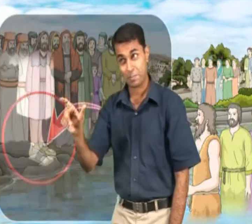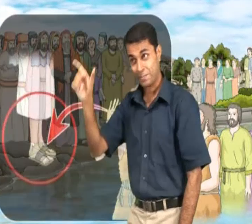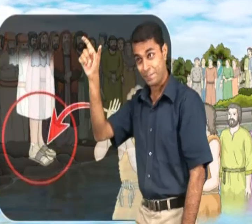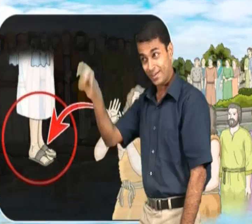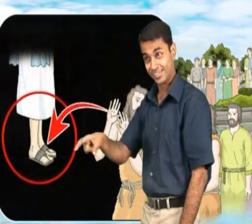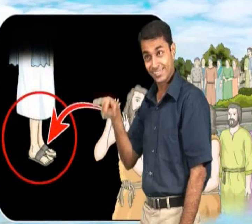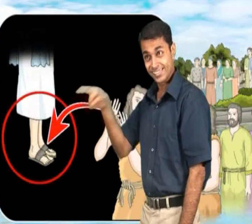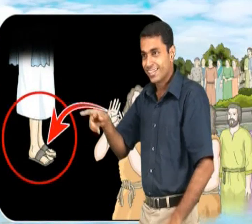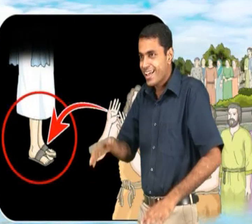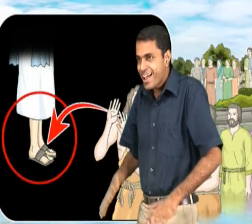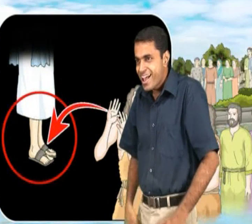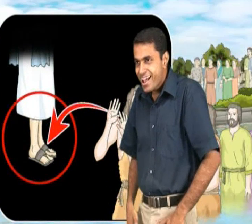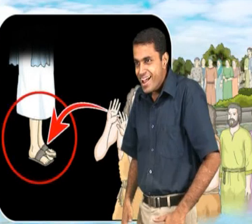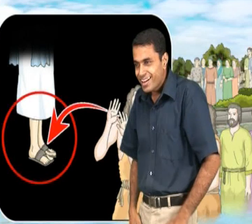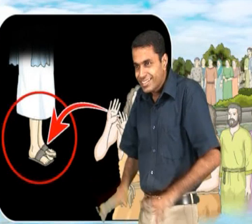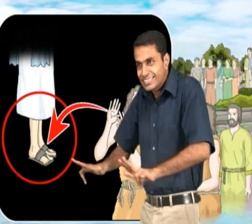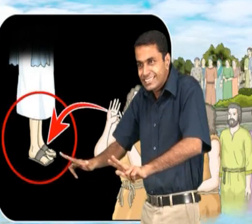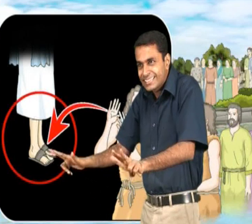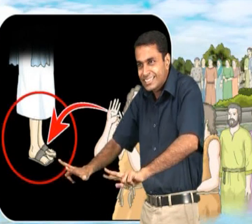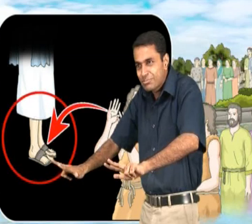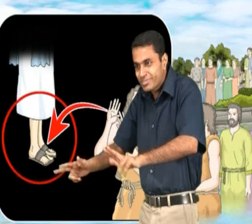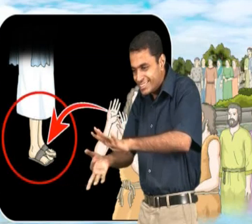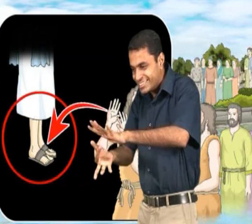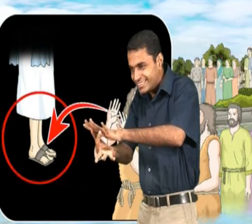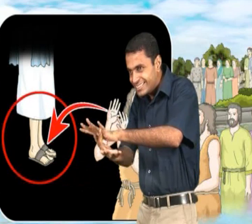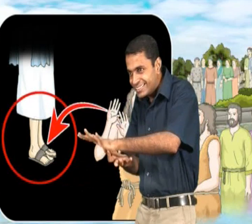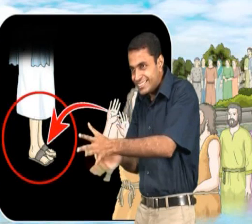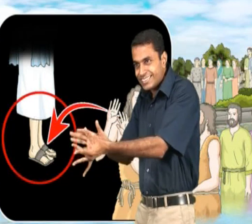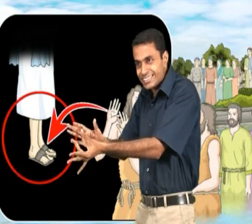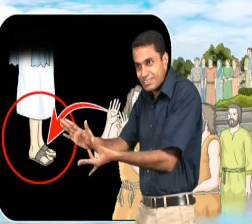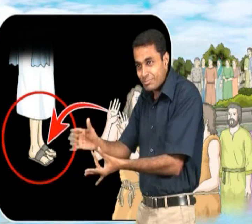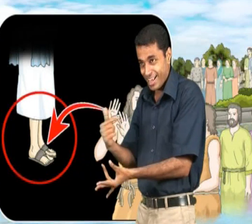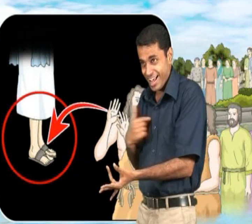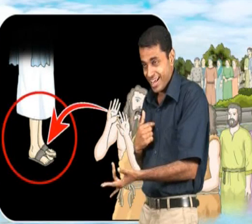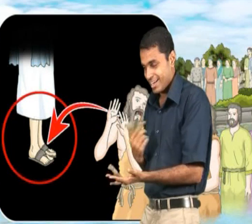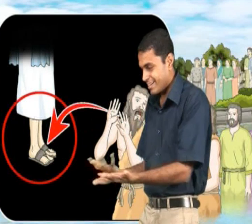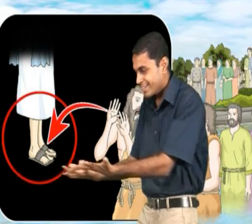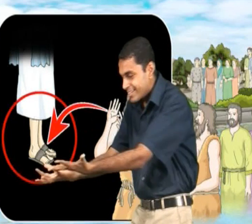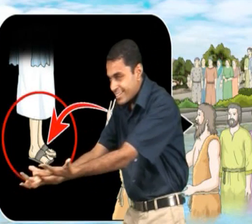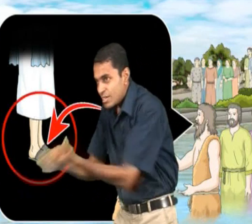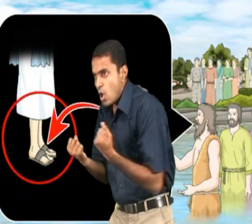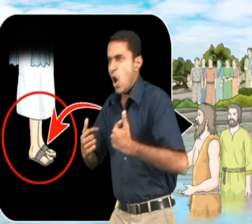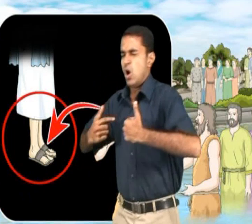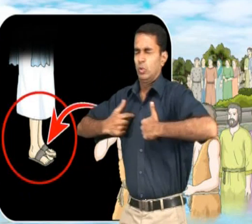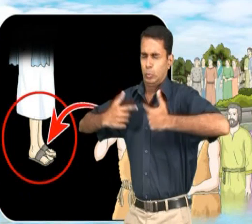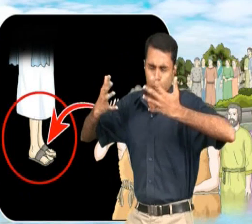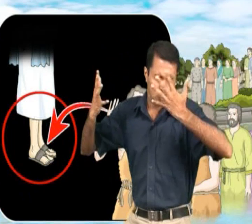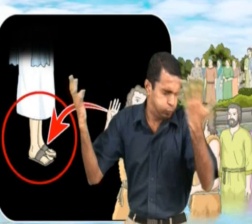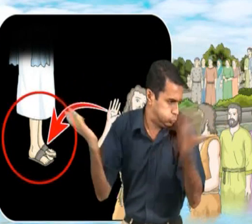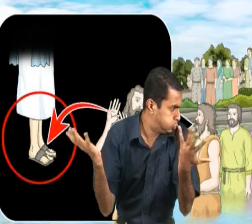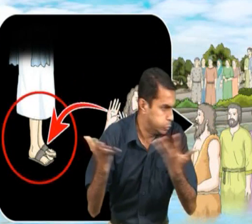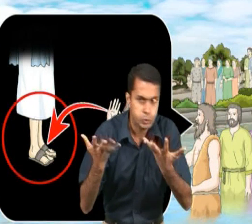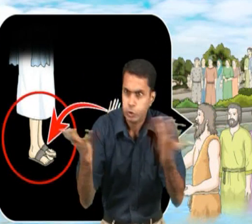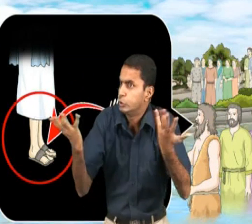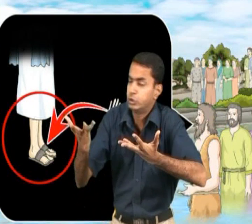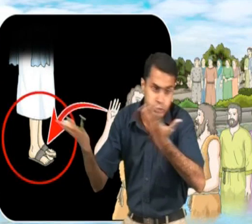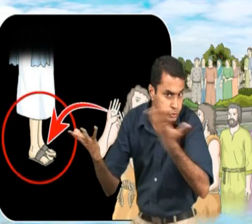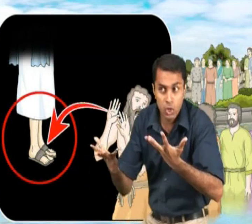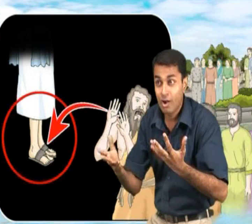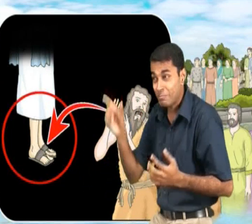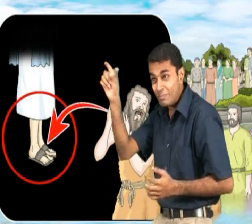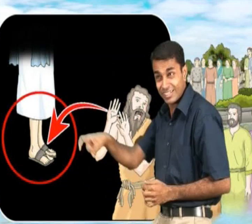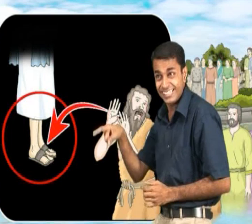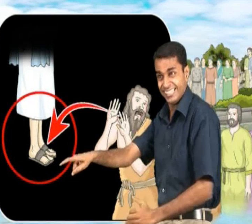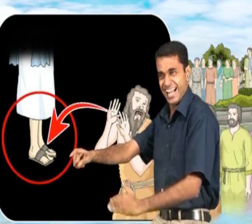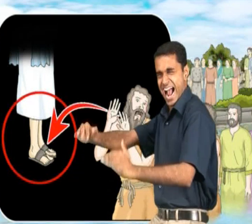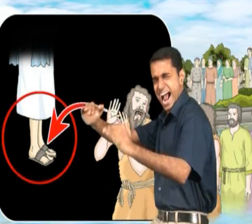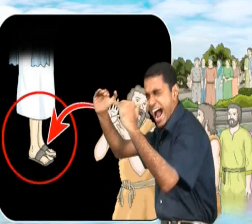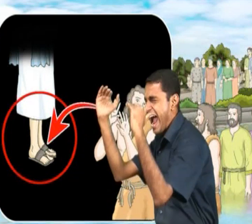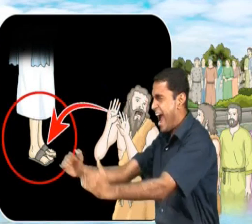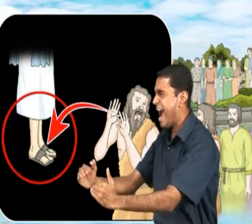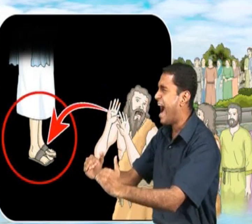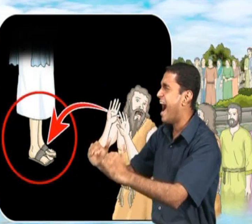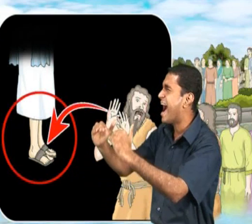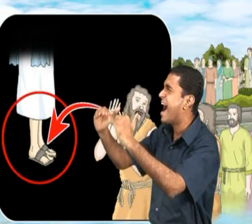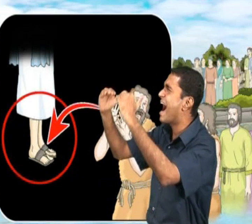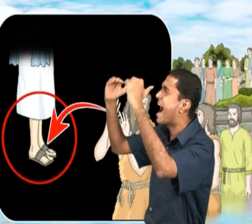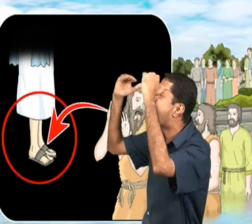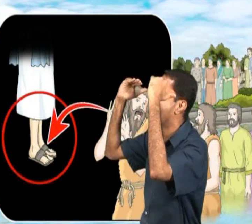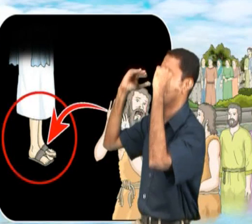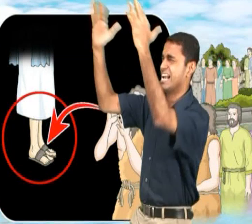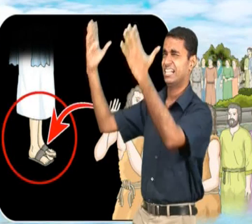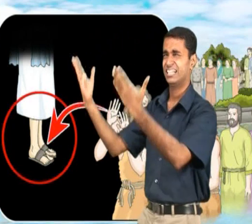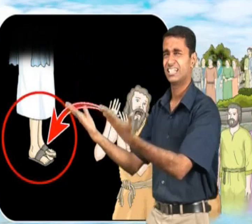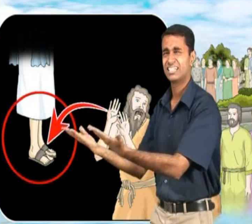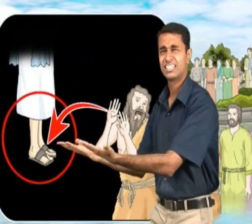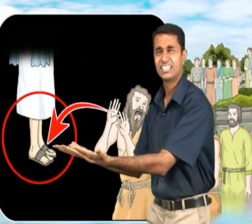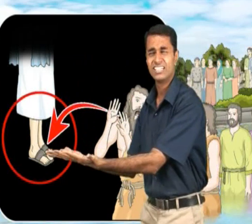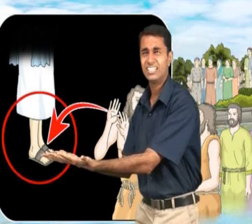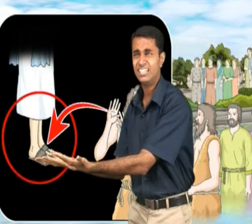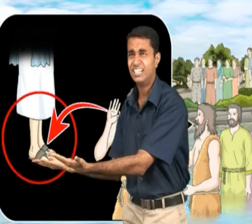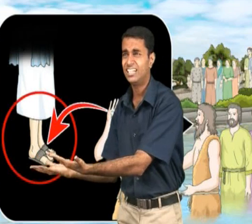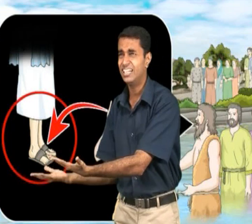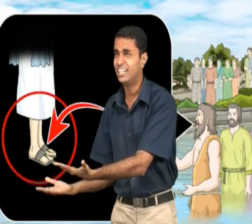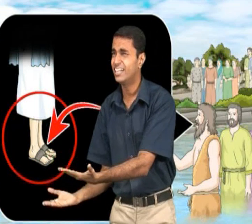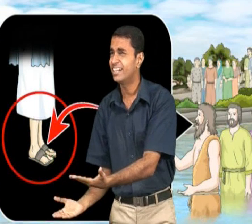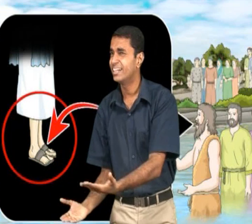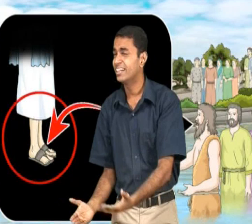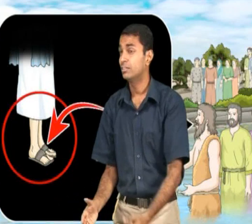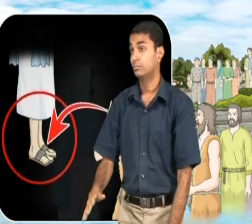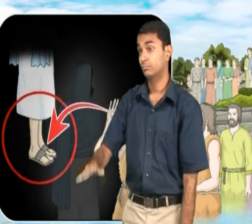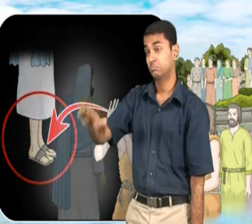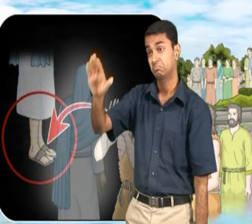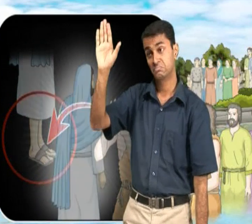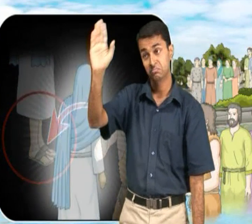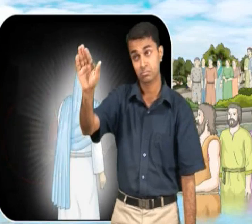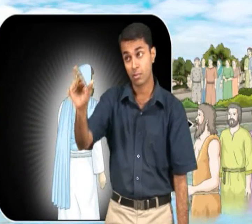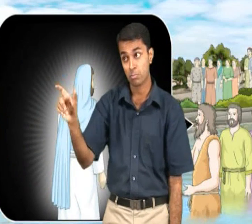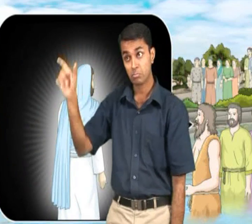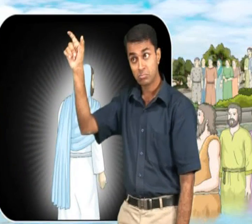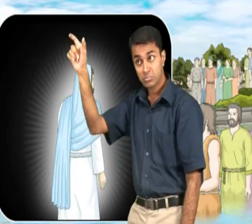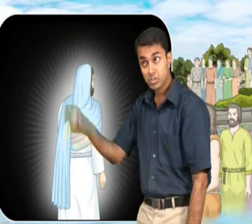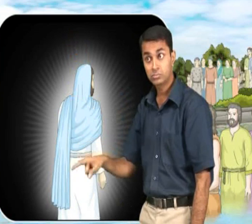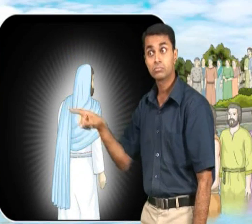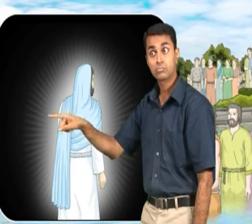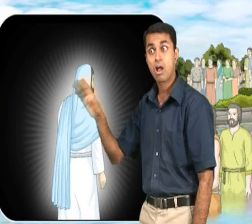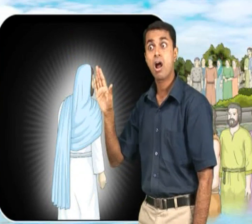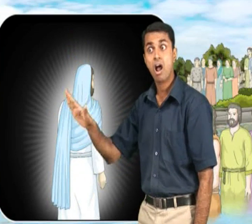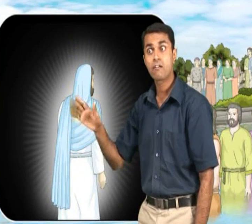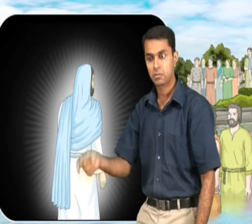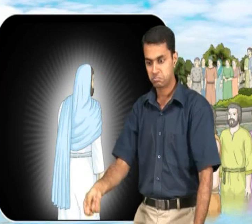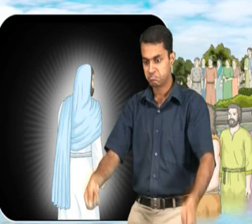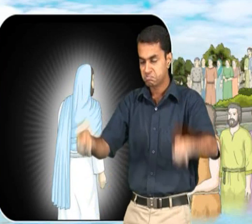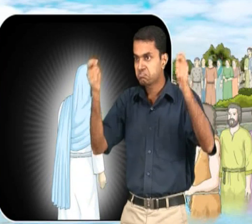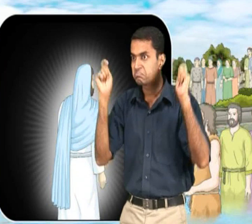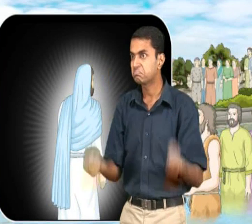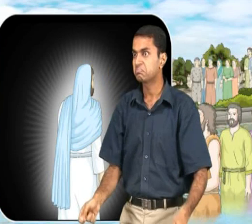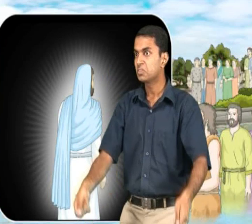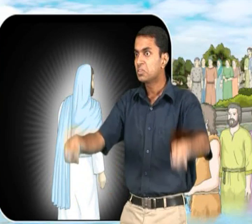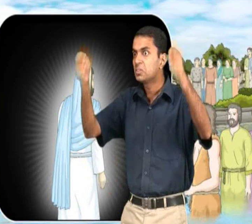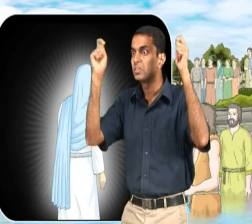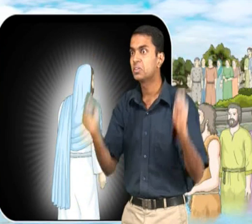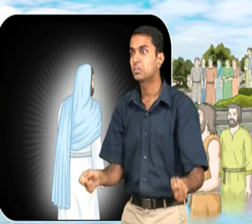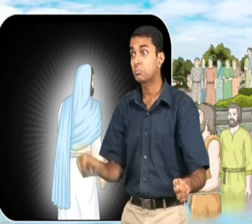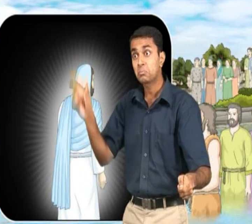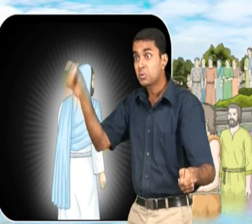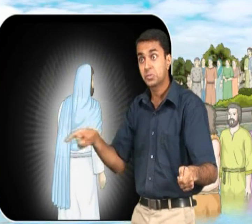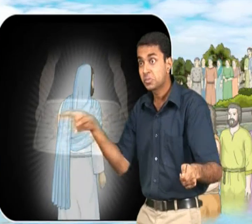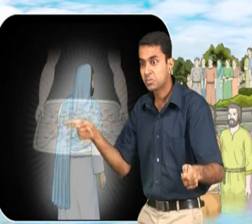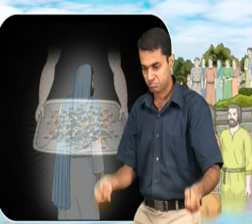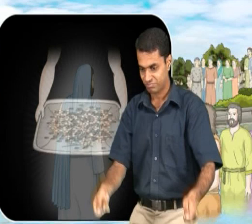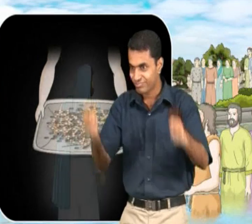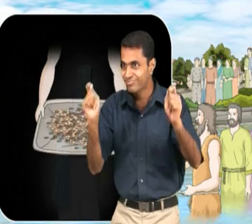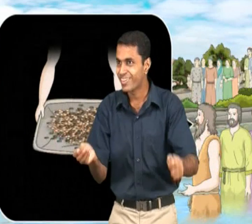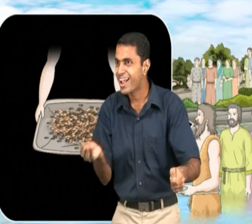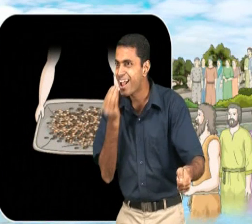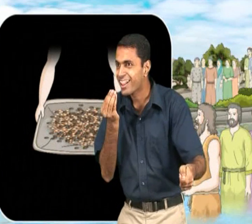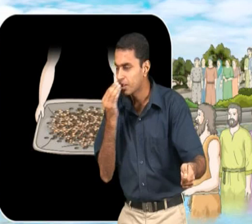He will baptize you with the Holy Spirit and with fire.